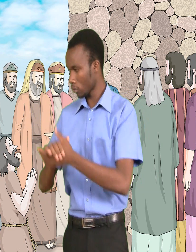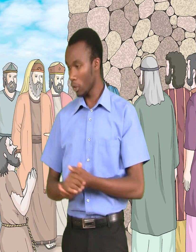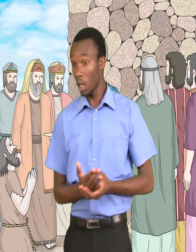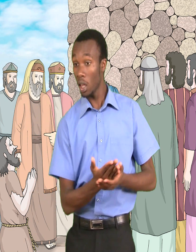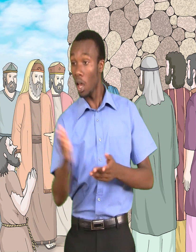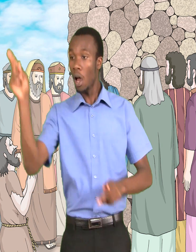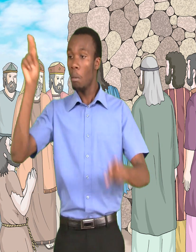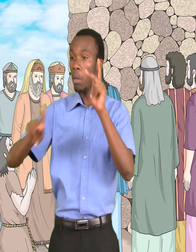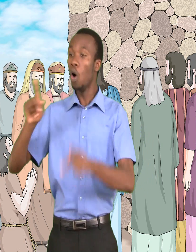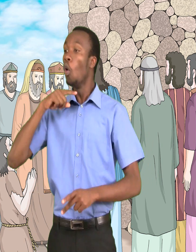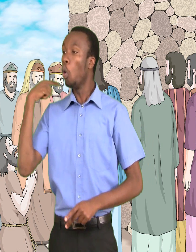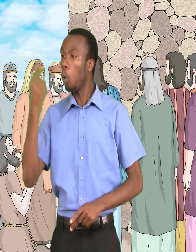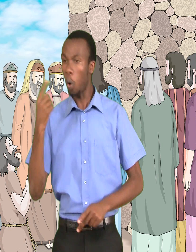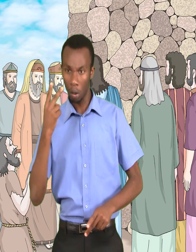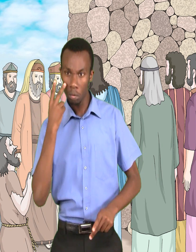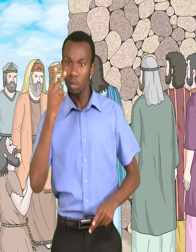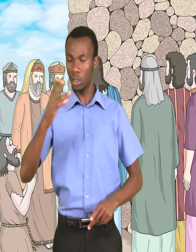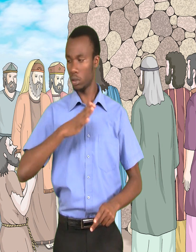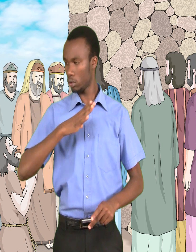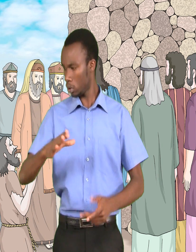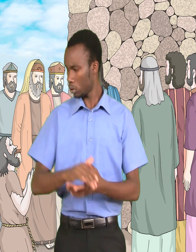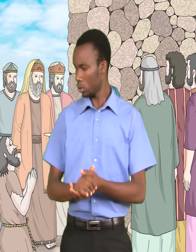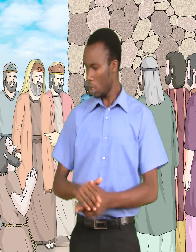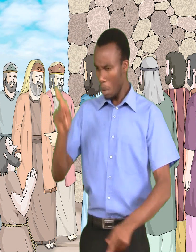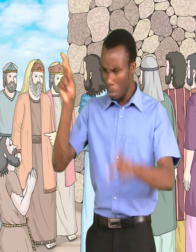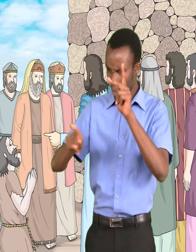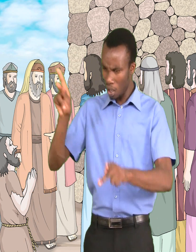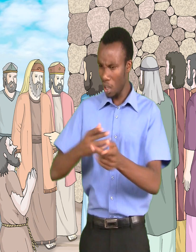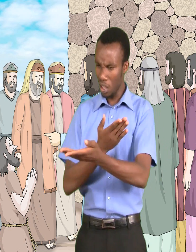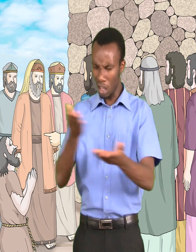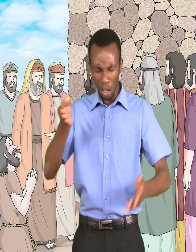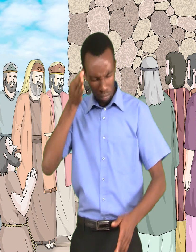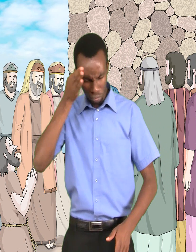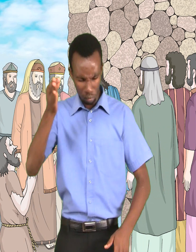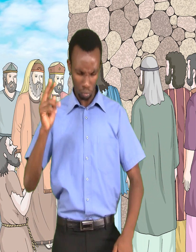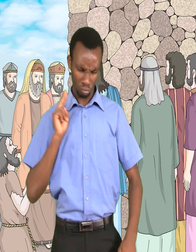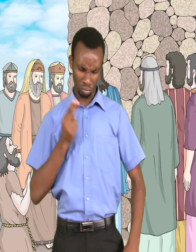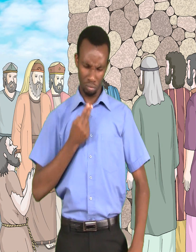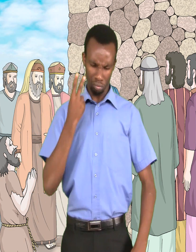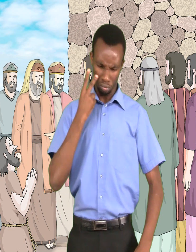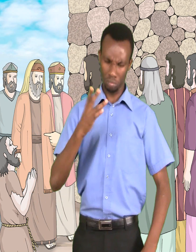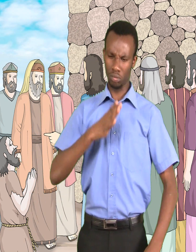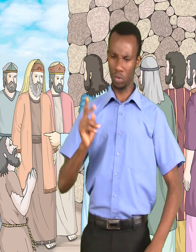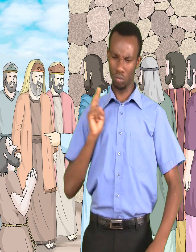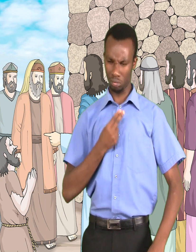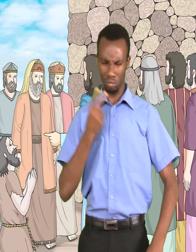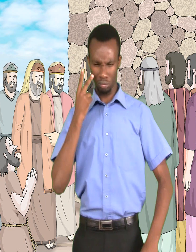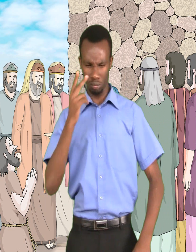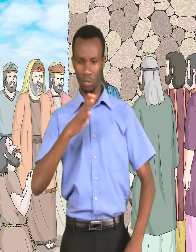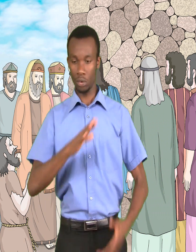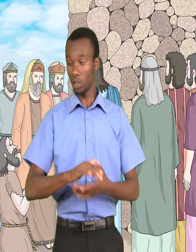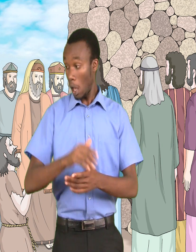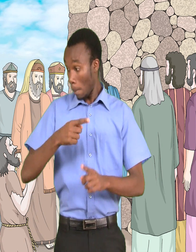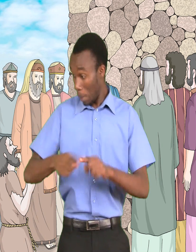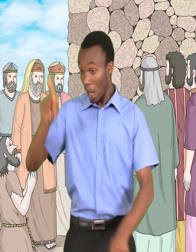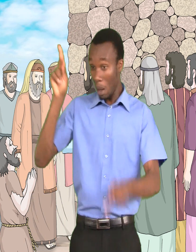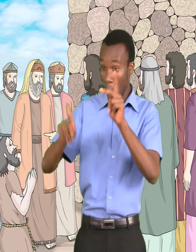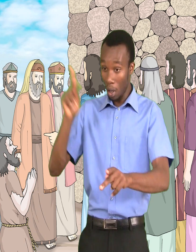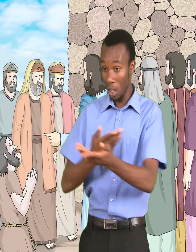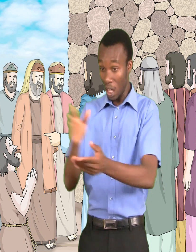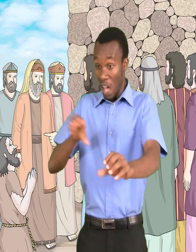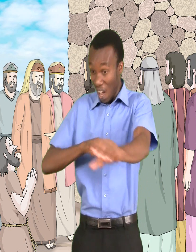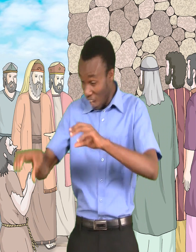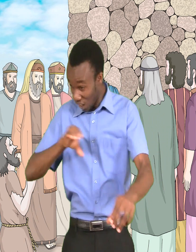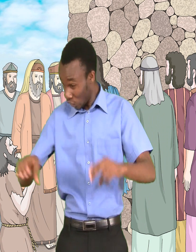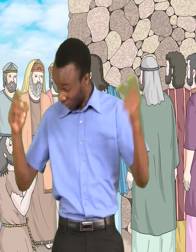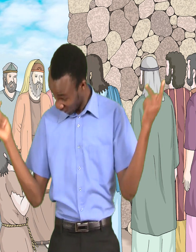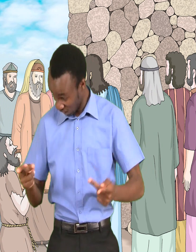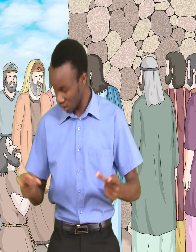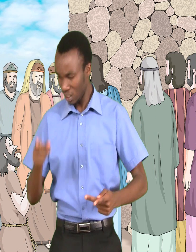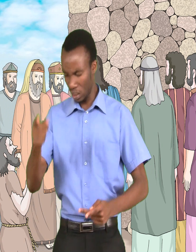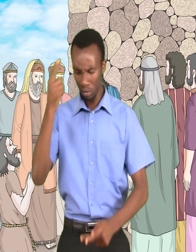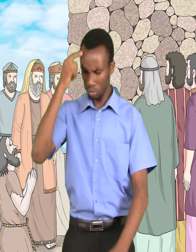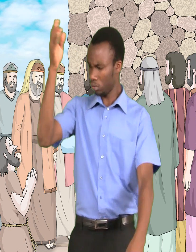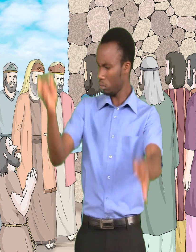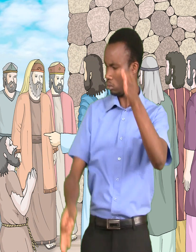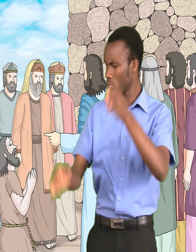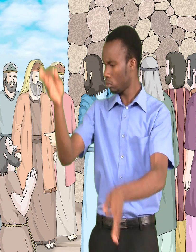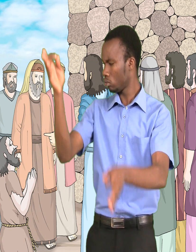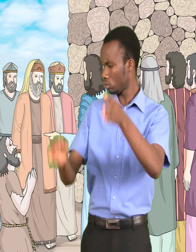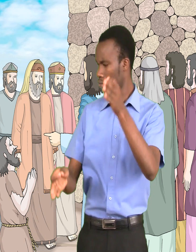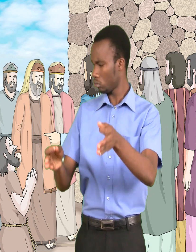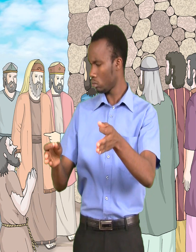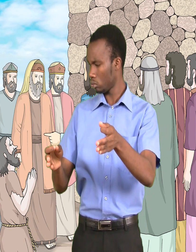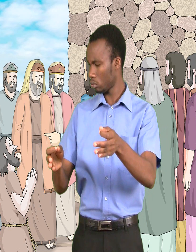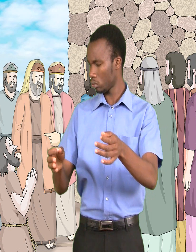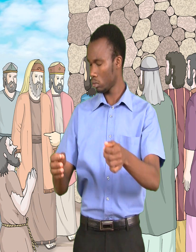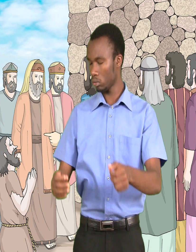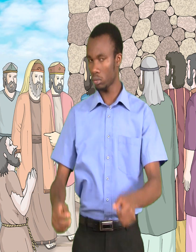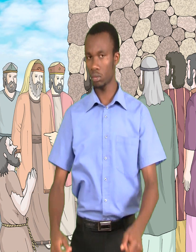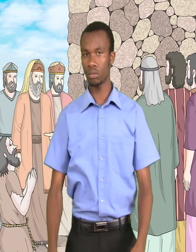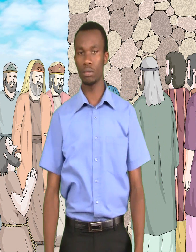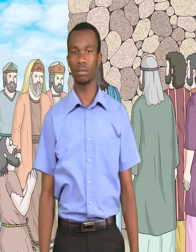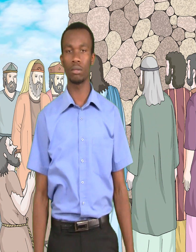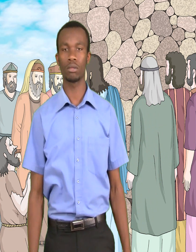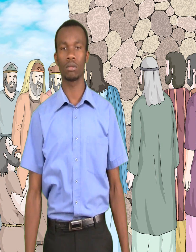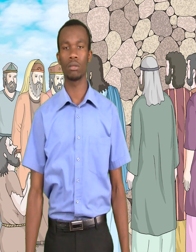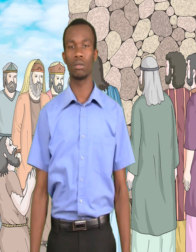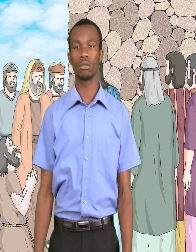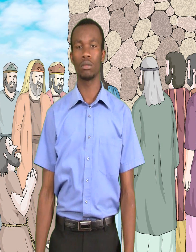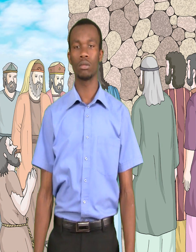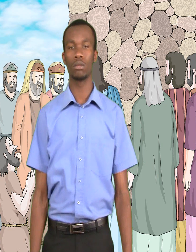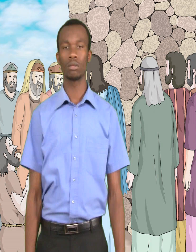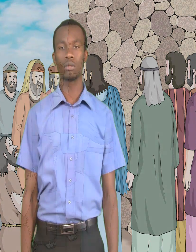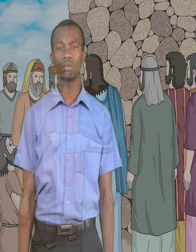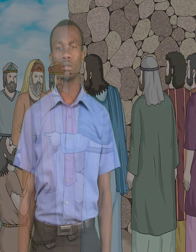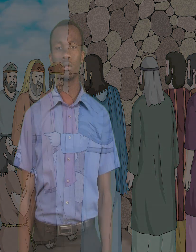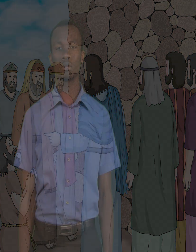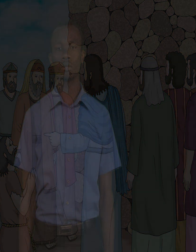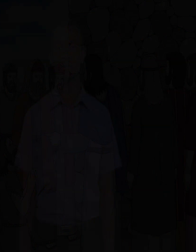But since you claim you can see, your guilt remains.”